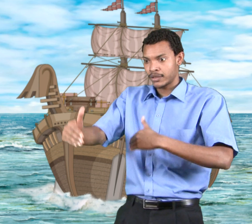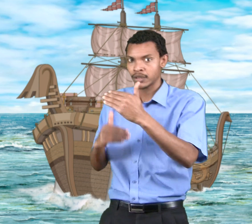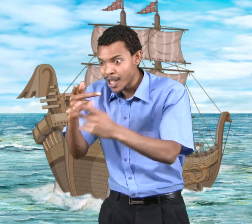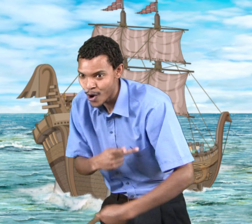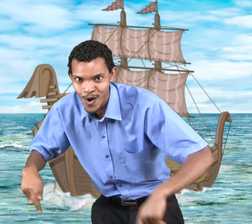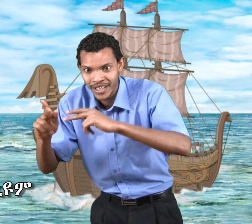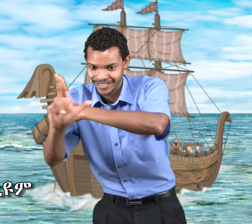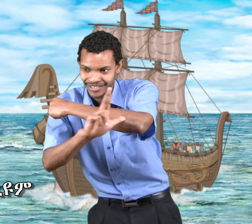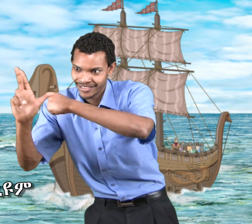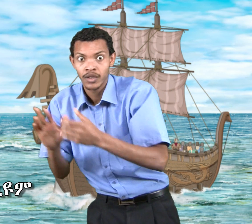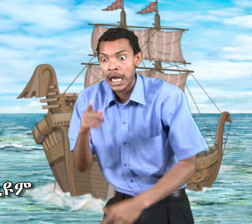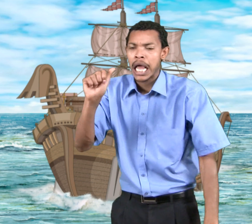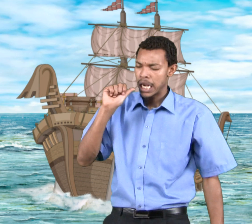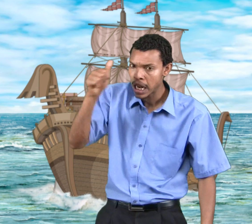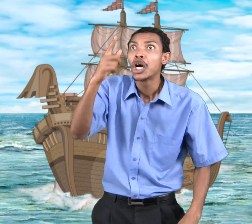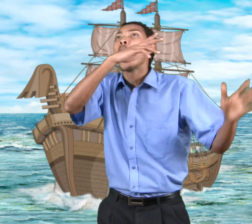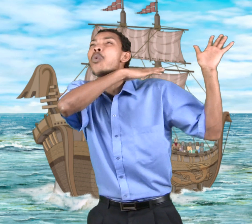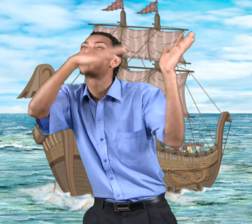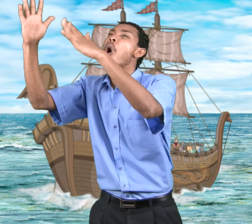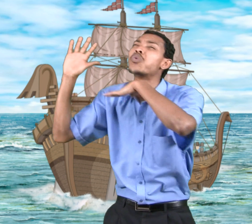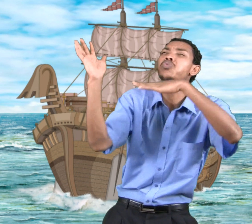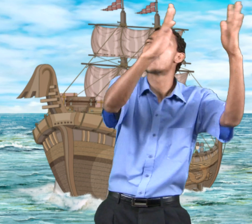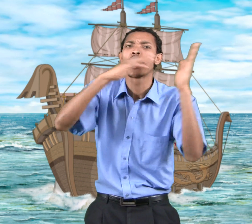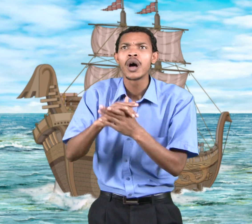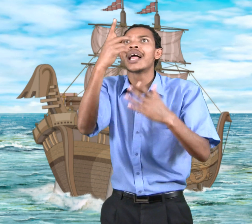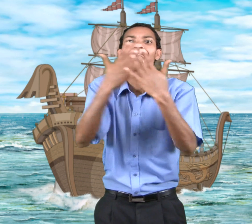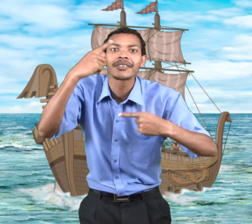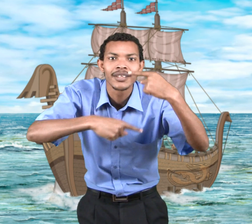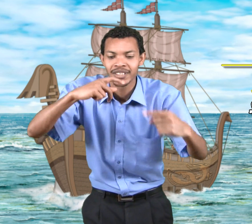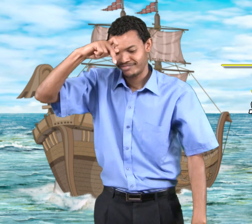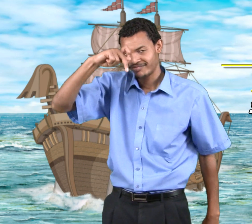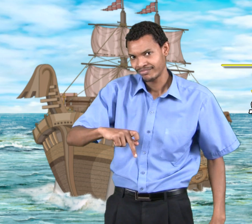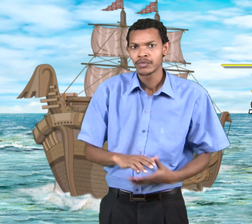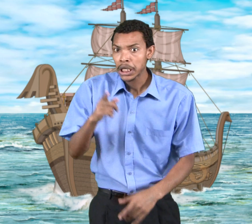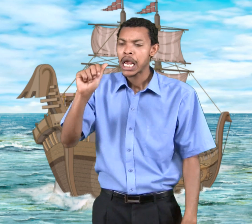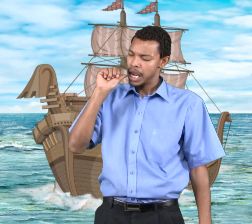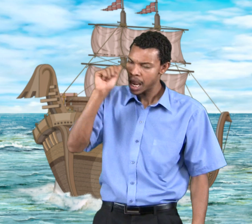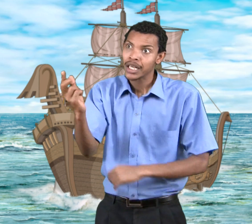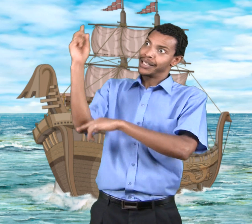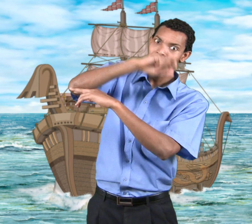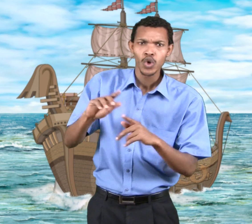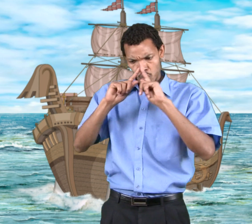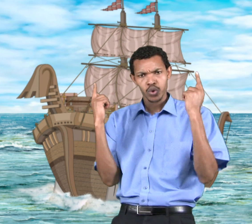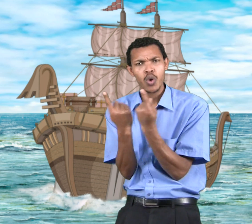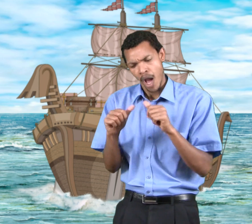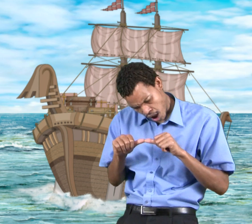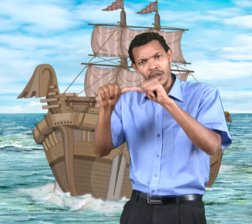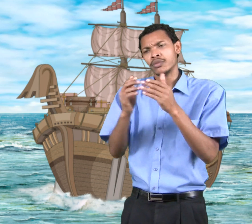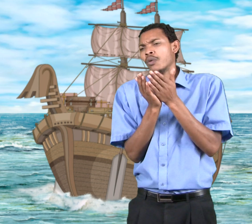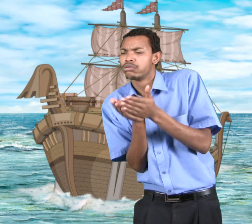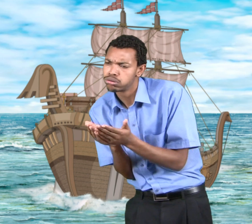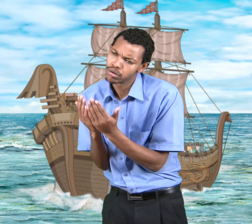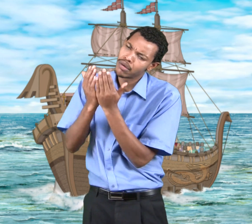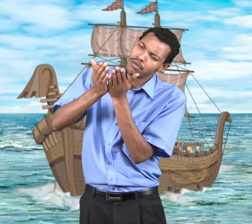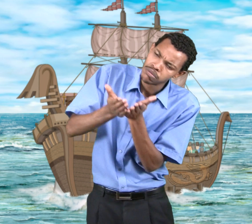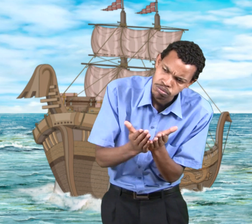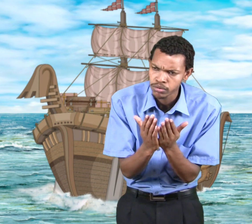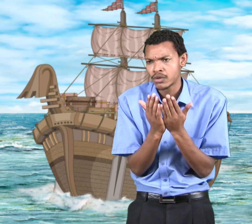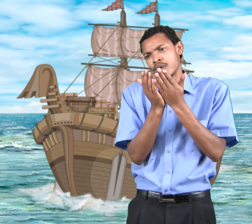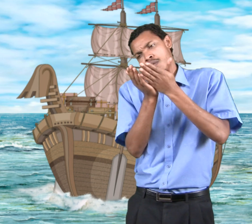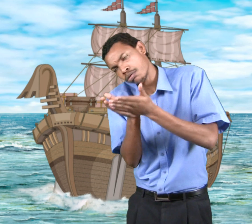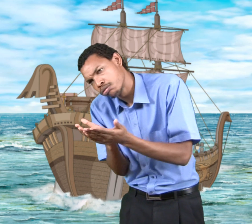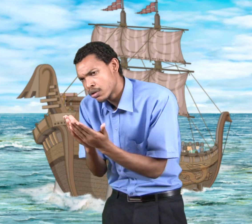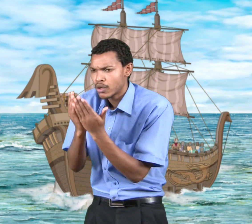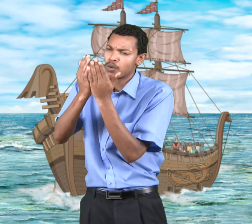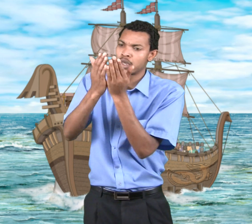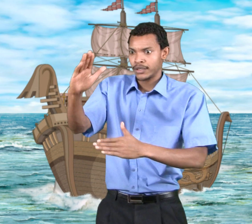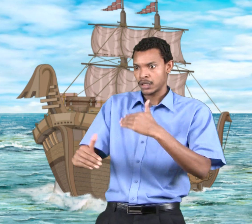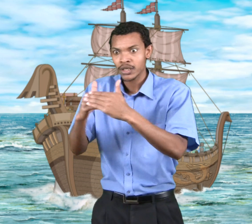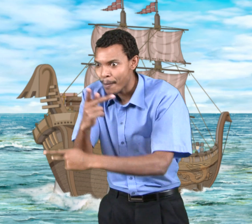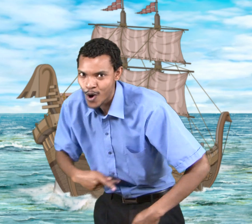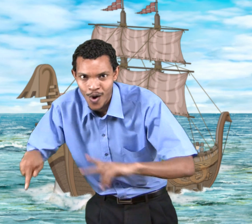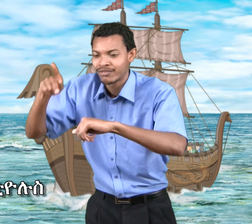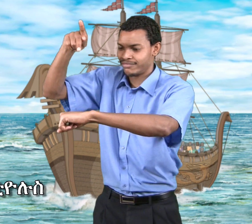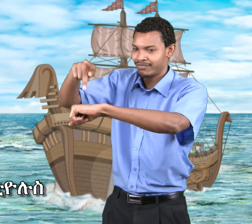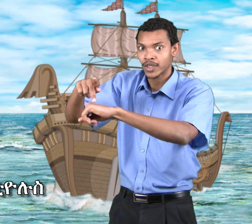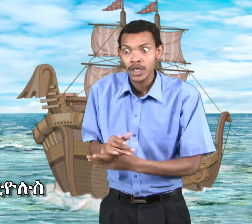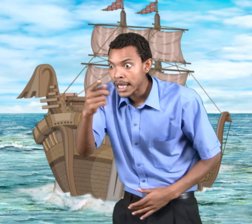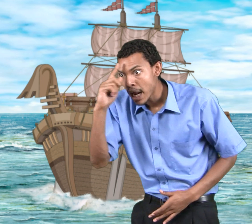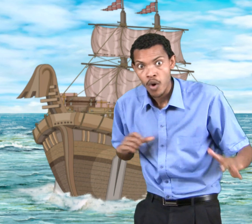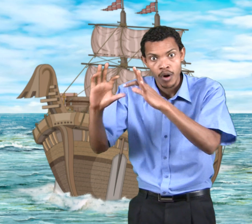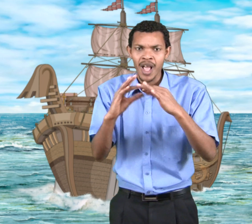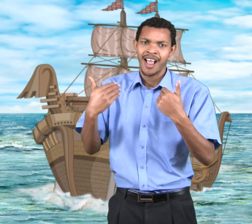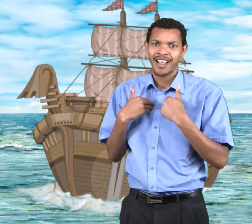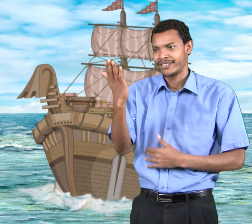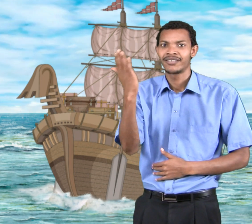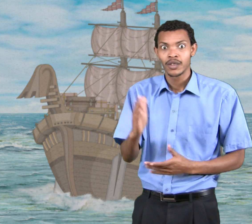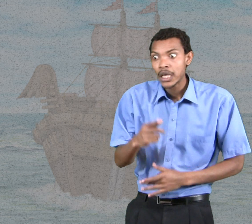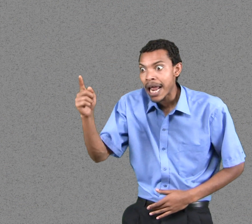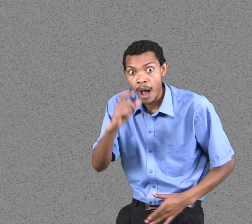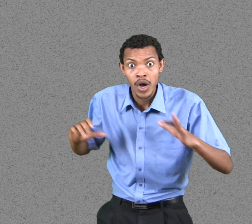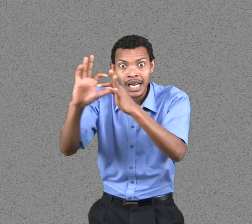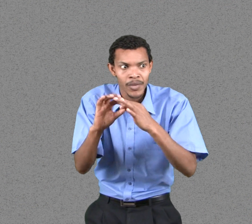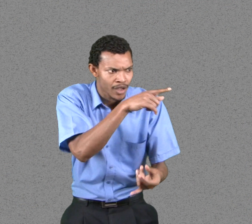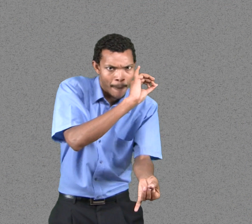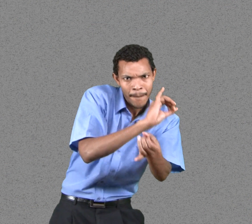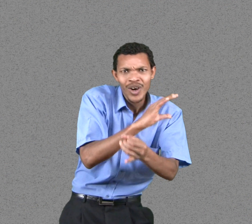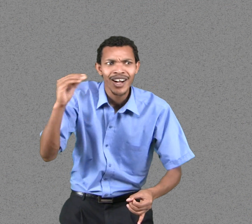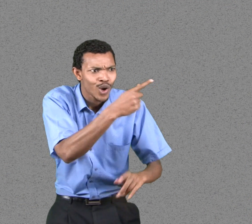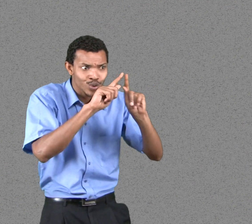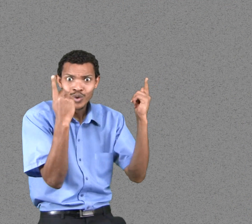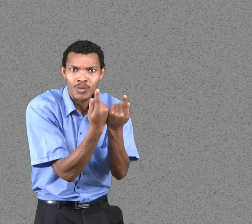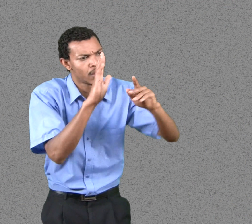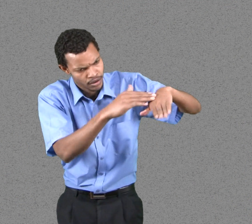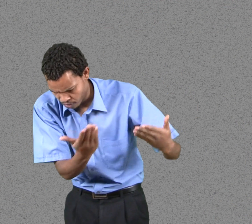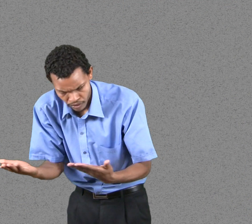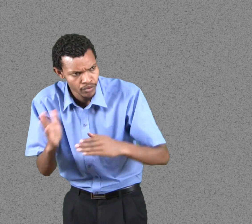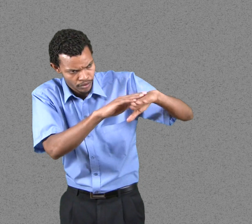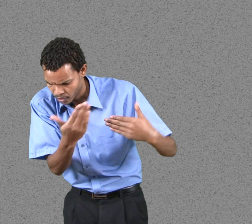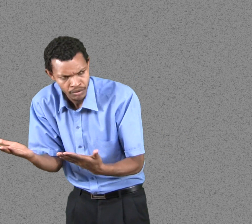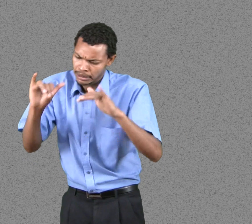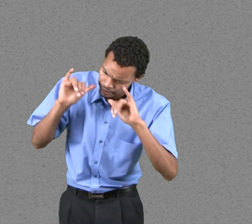After one day, a south wind came up, and on the second day we arrived at Puteoli.